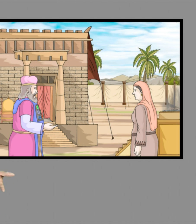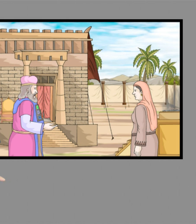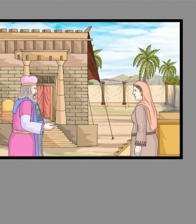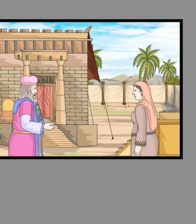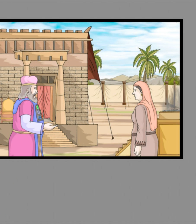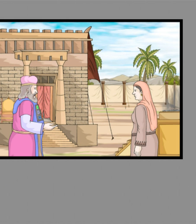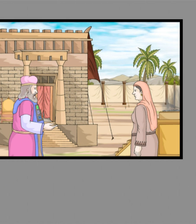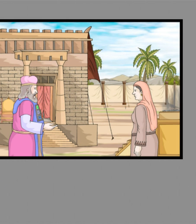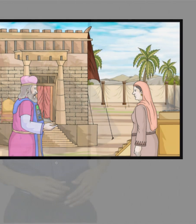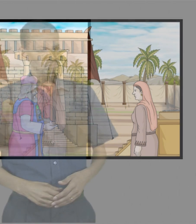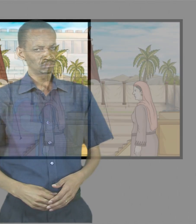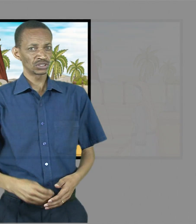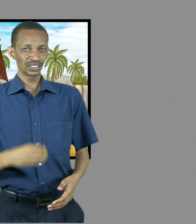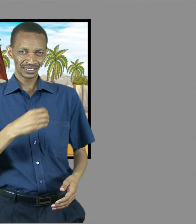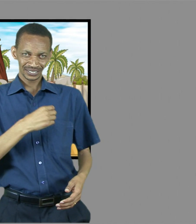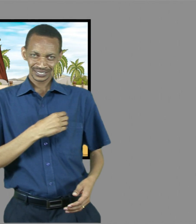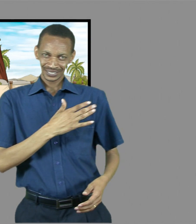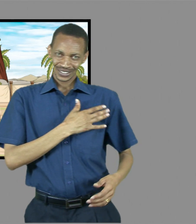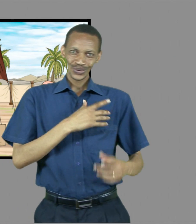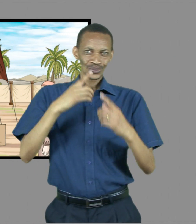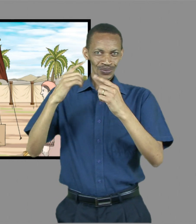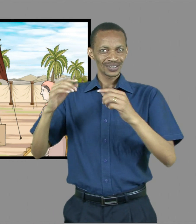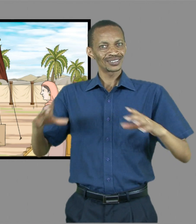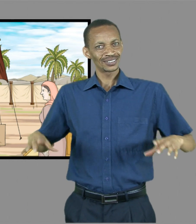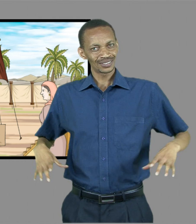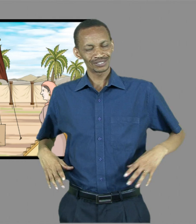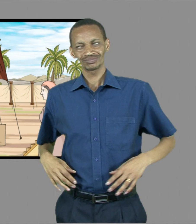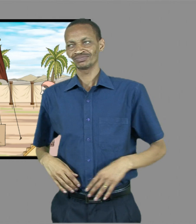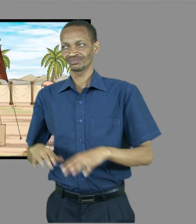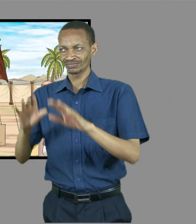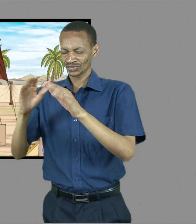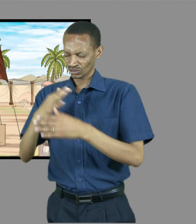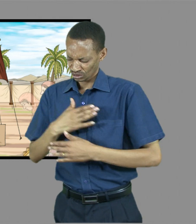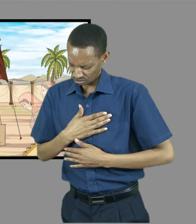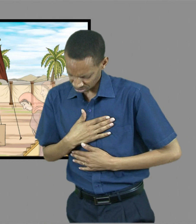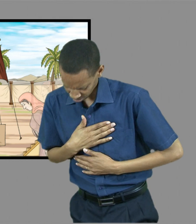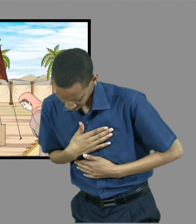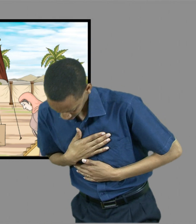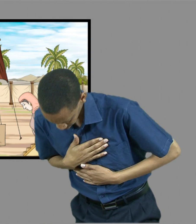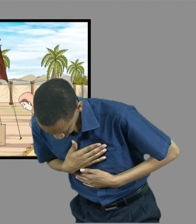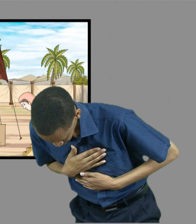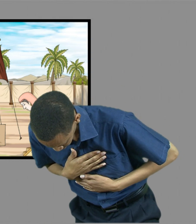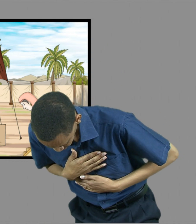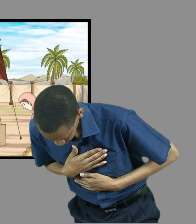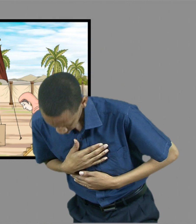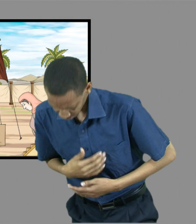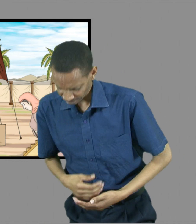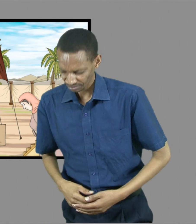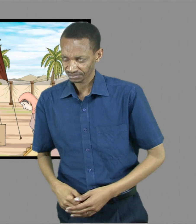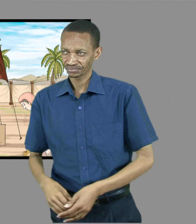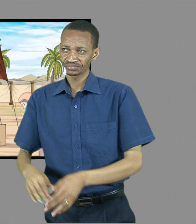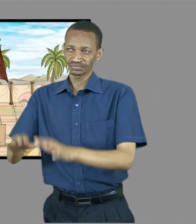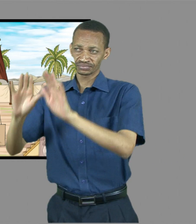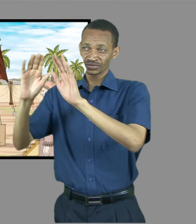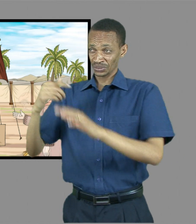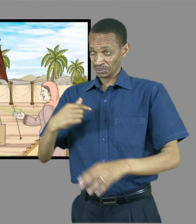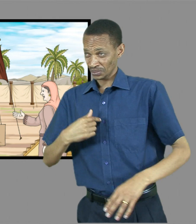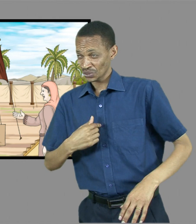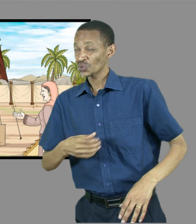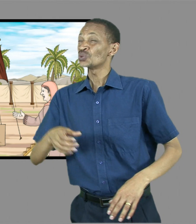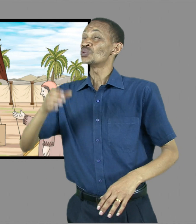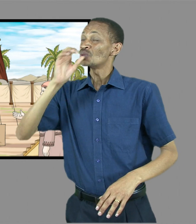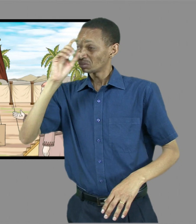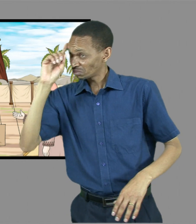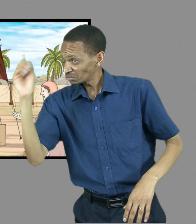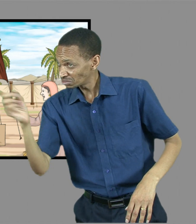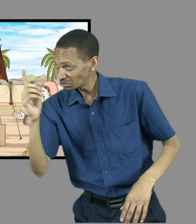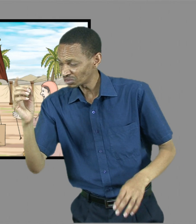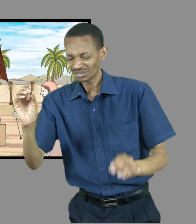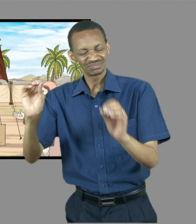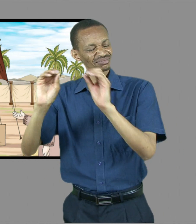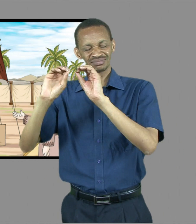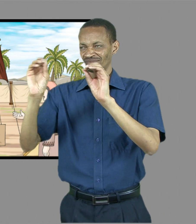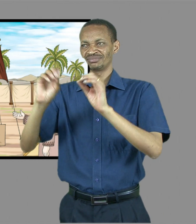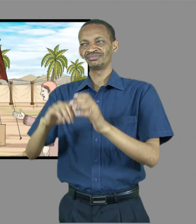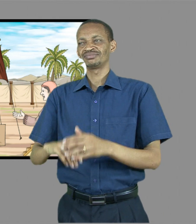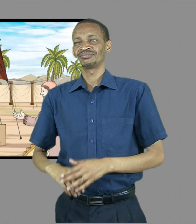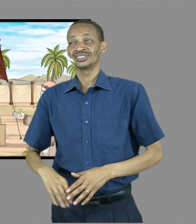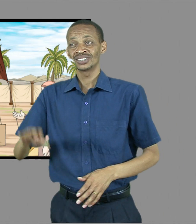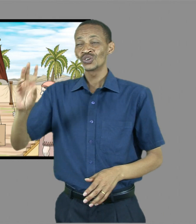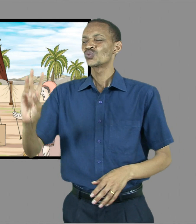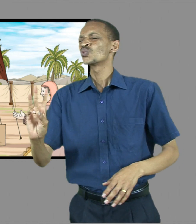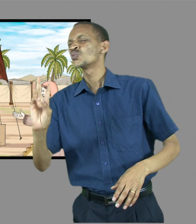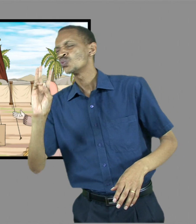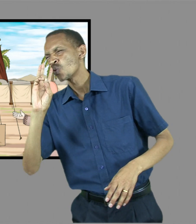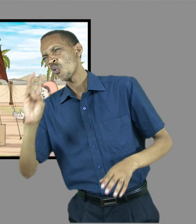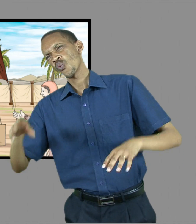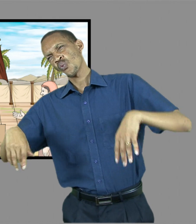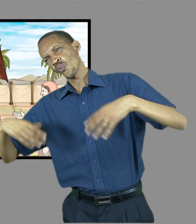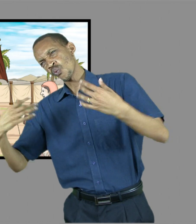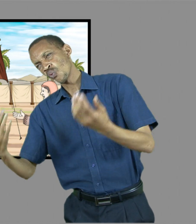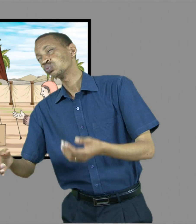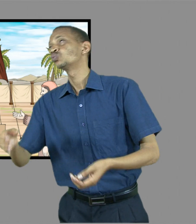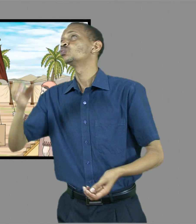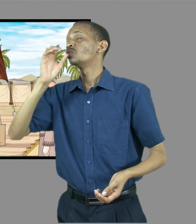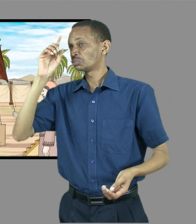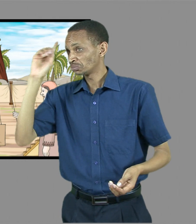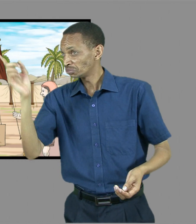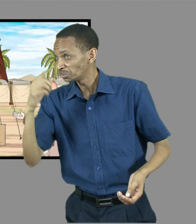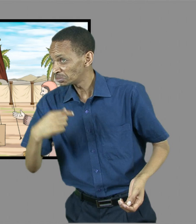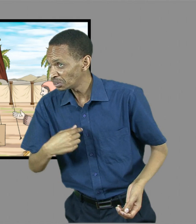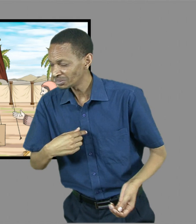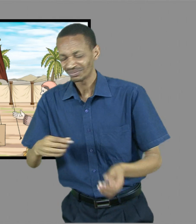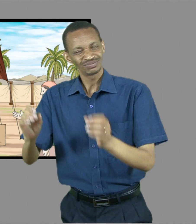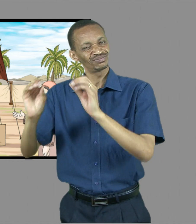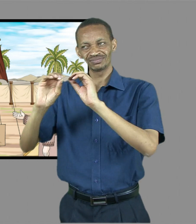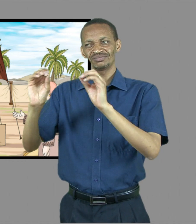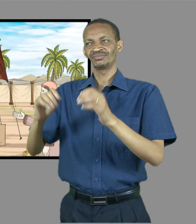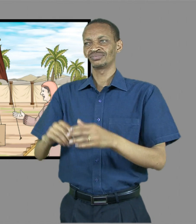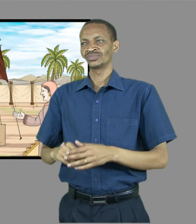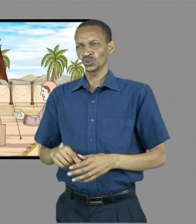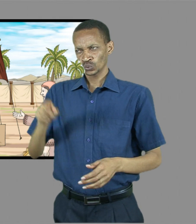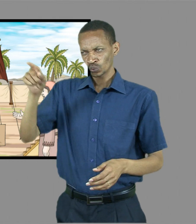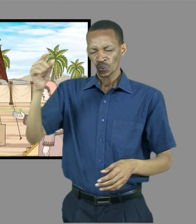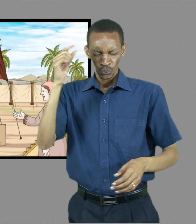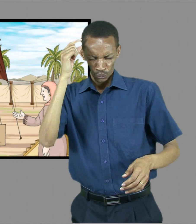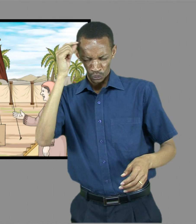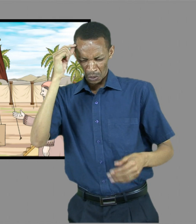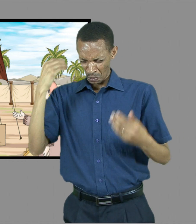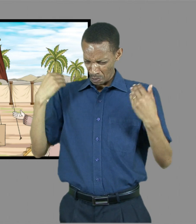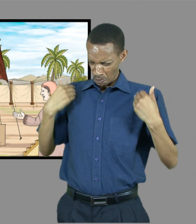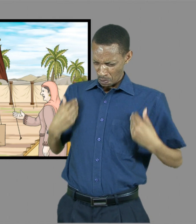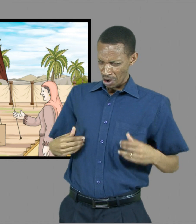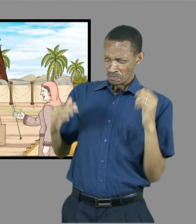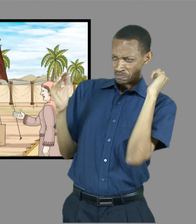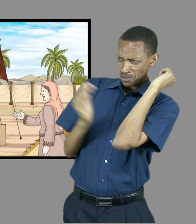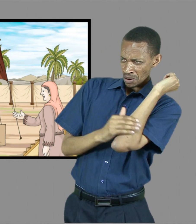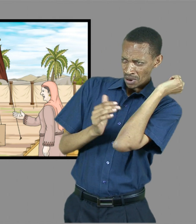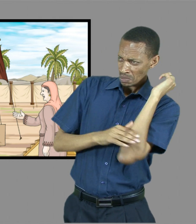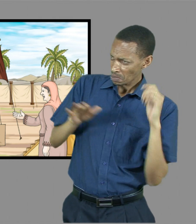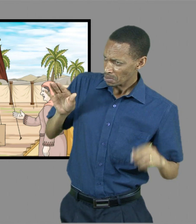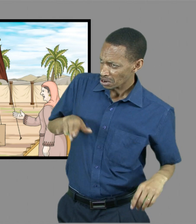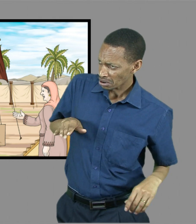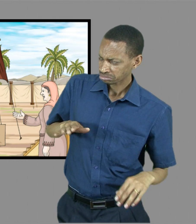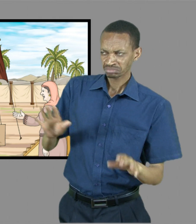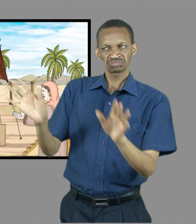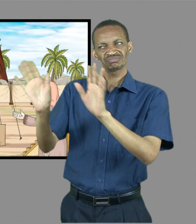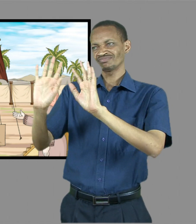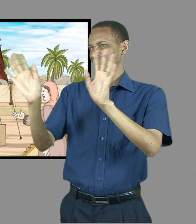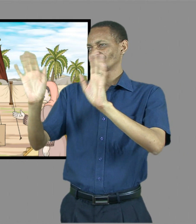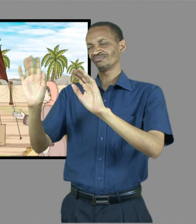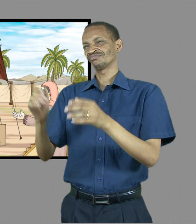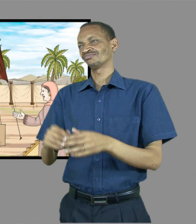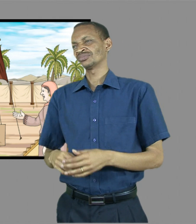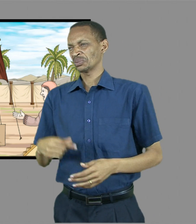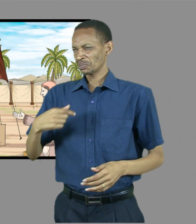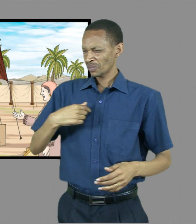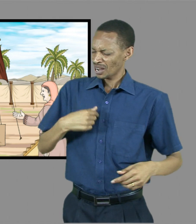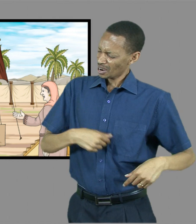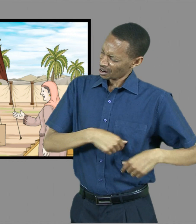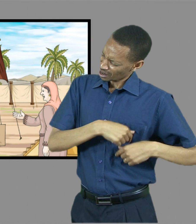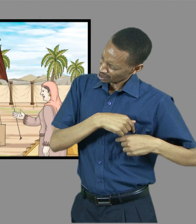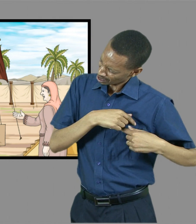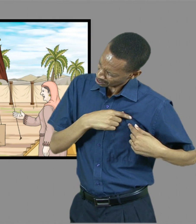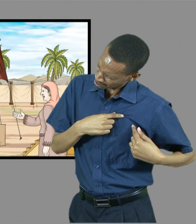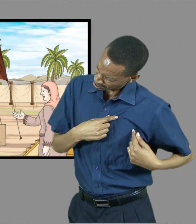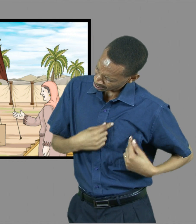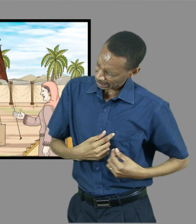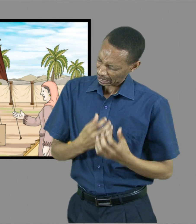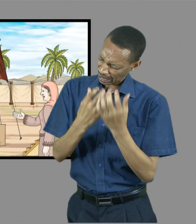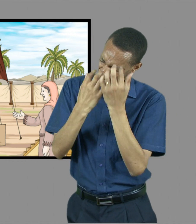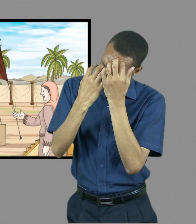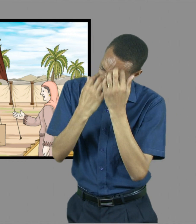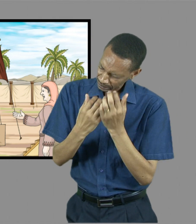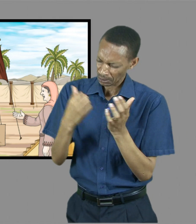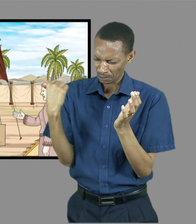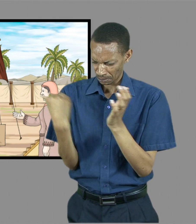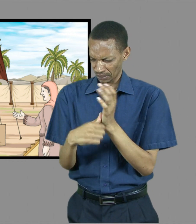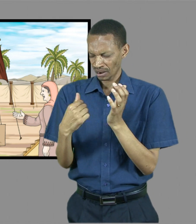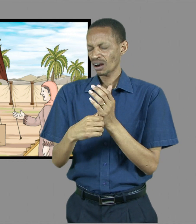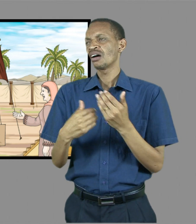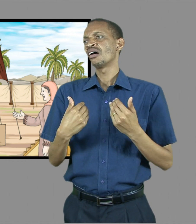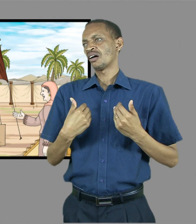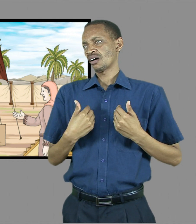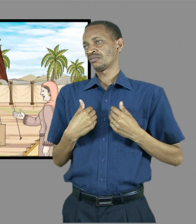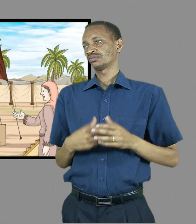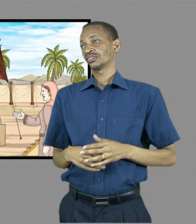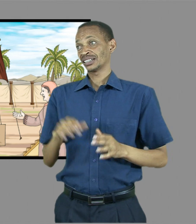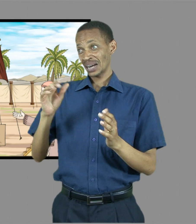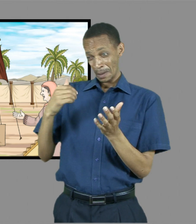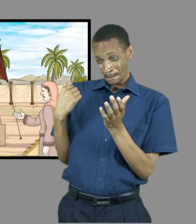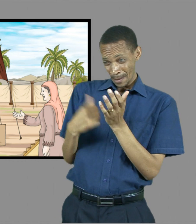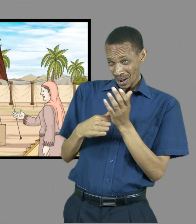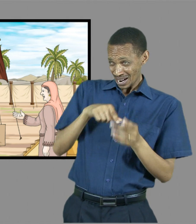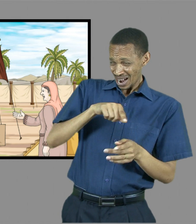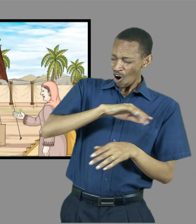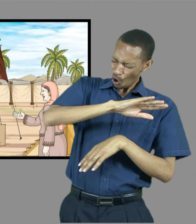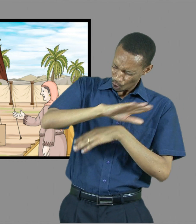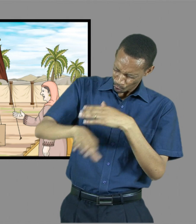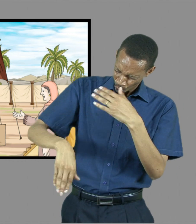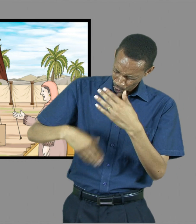“No, my lord,” Hannah replied. “I am a woman oppressed in spirit. I have not had any wine or strong drink, but I have poured out my soul before the LORD.